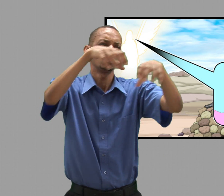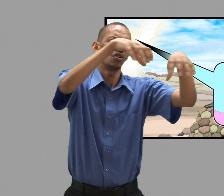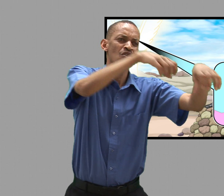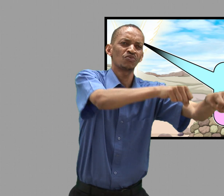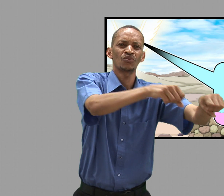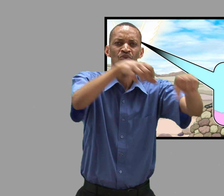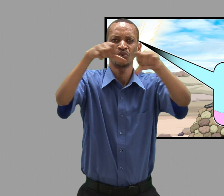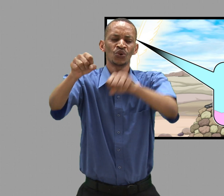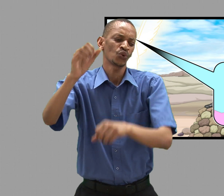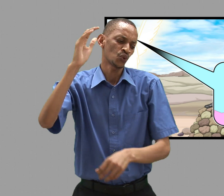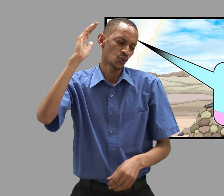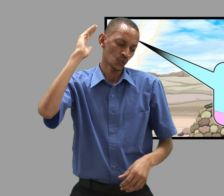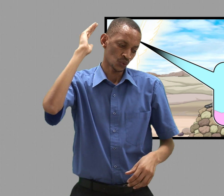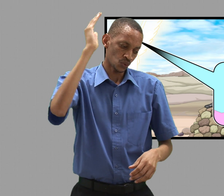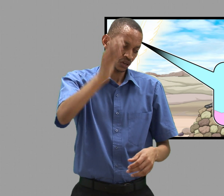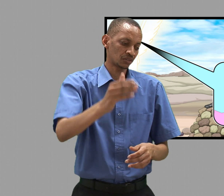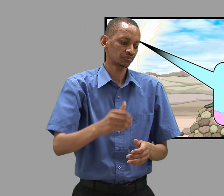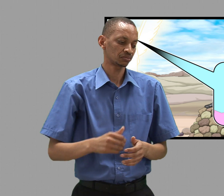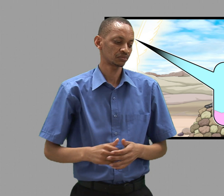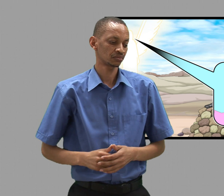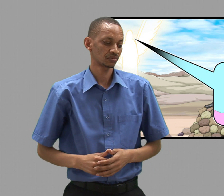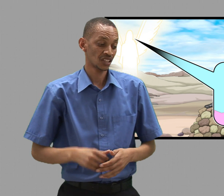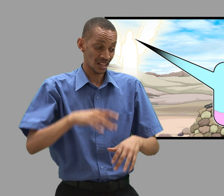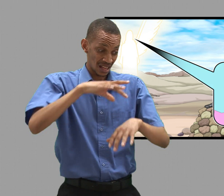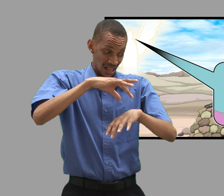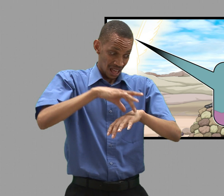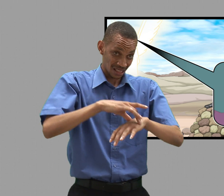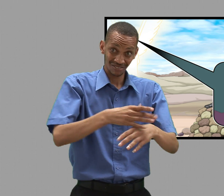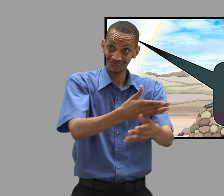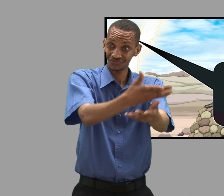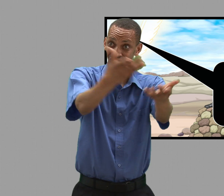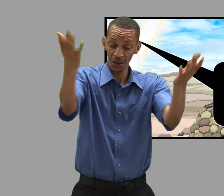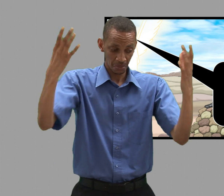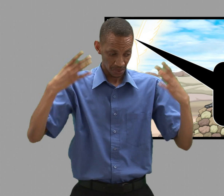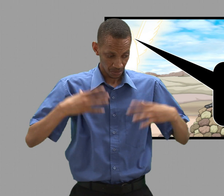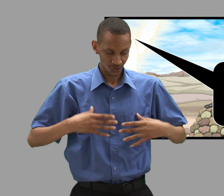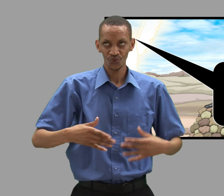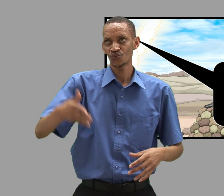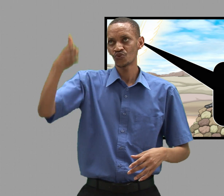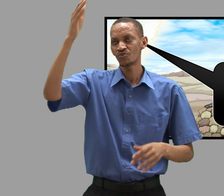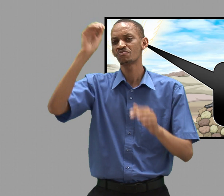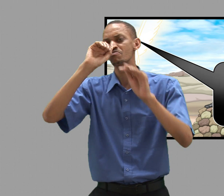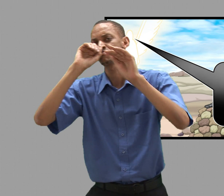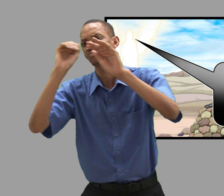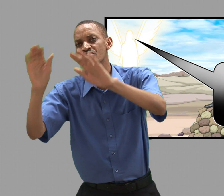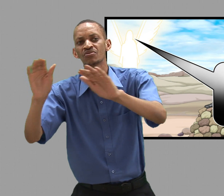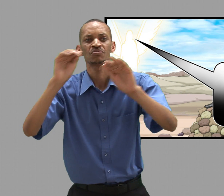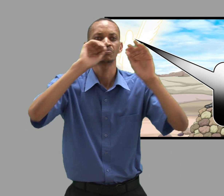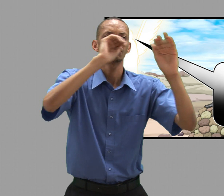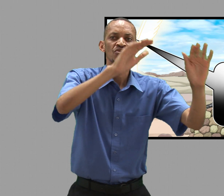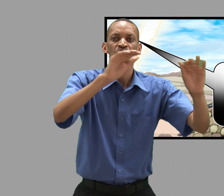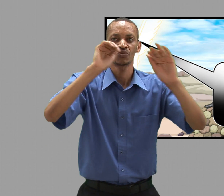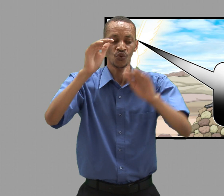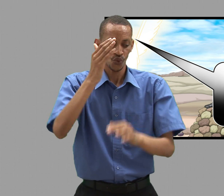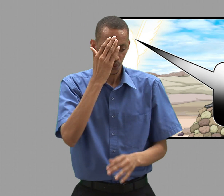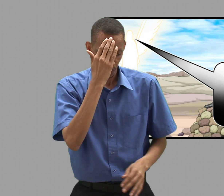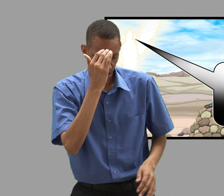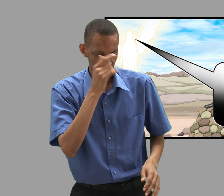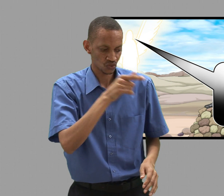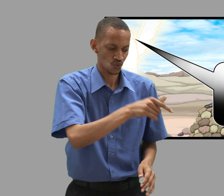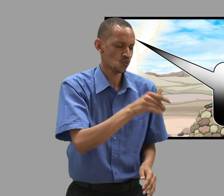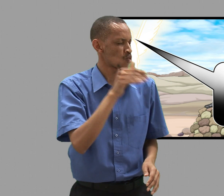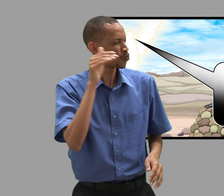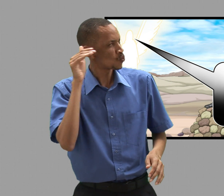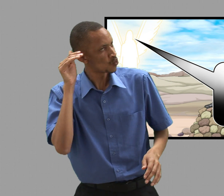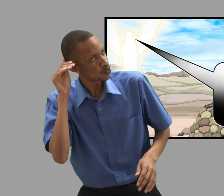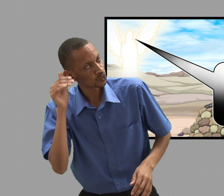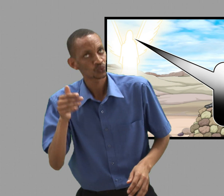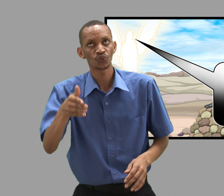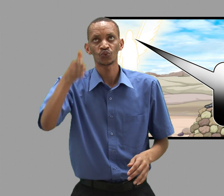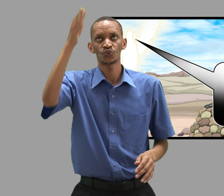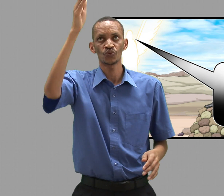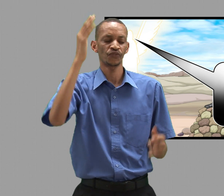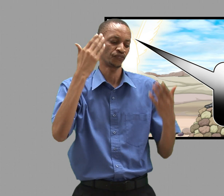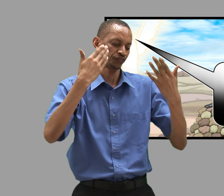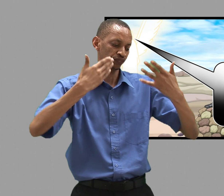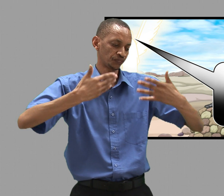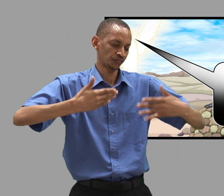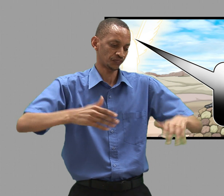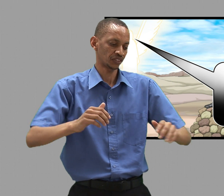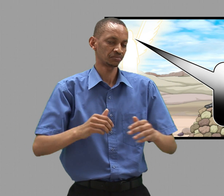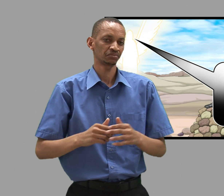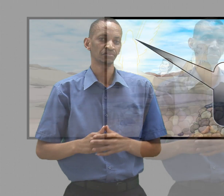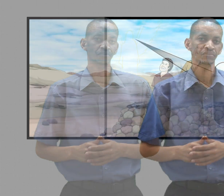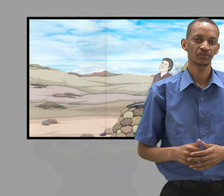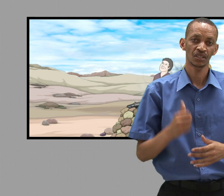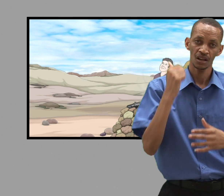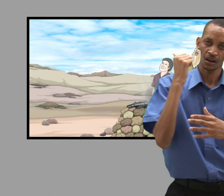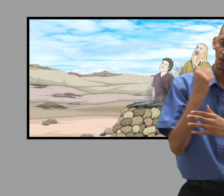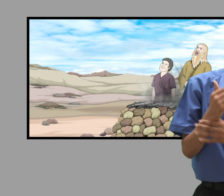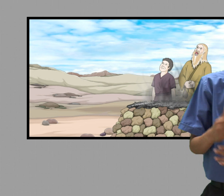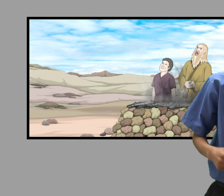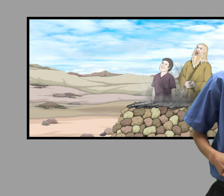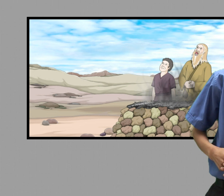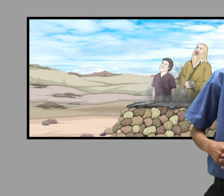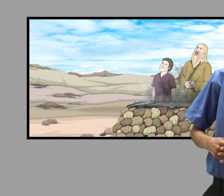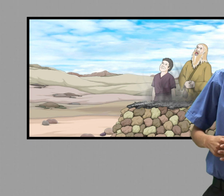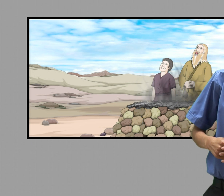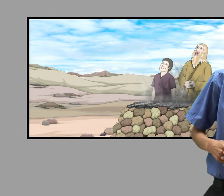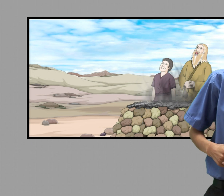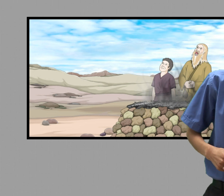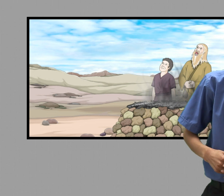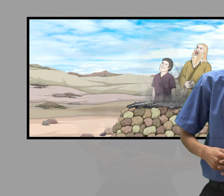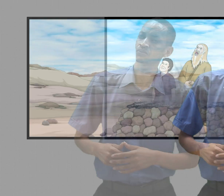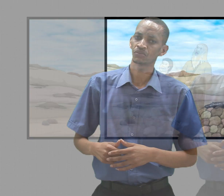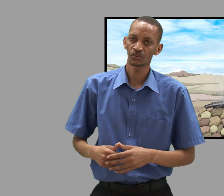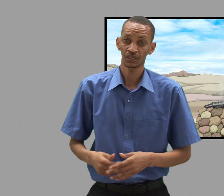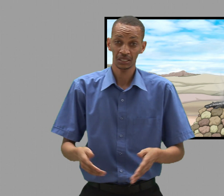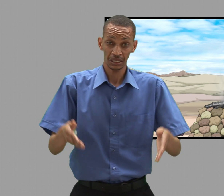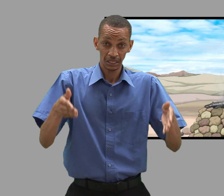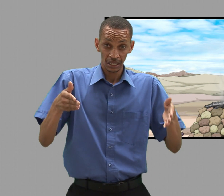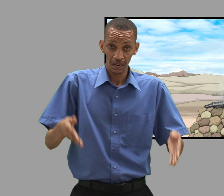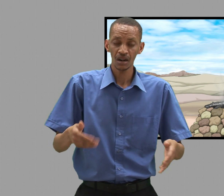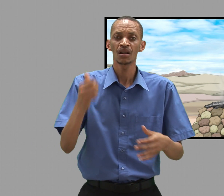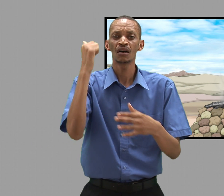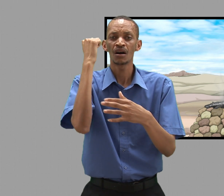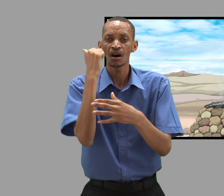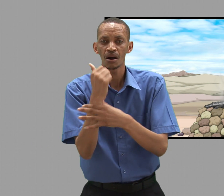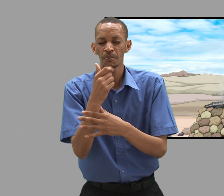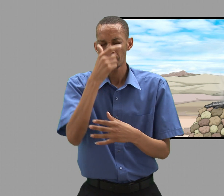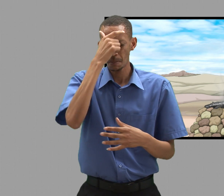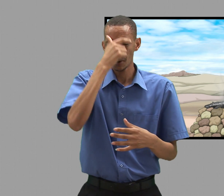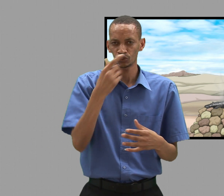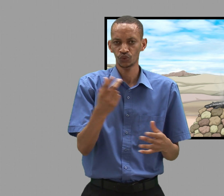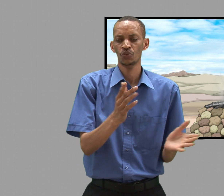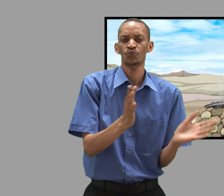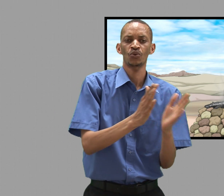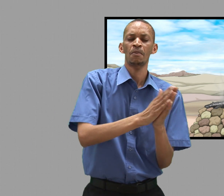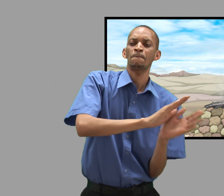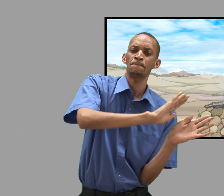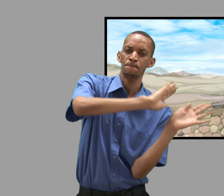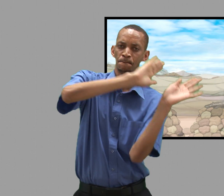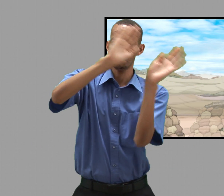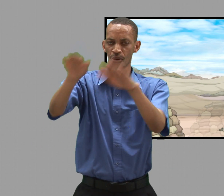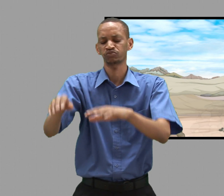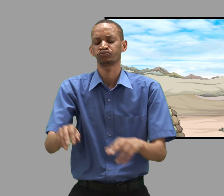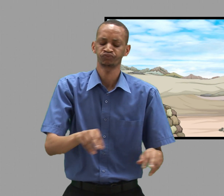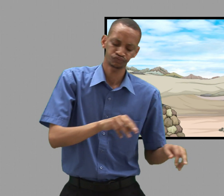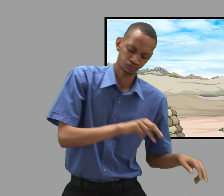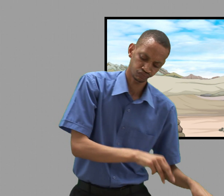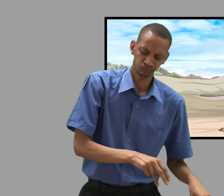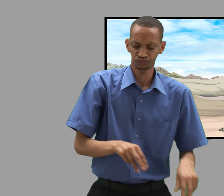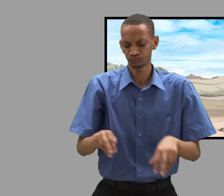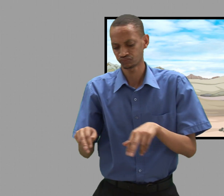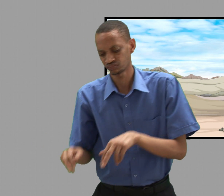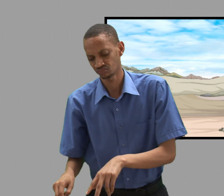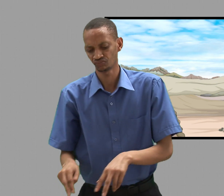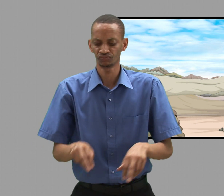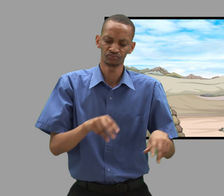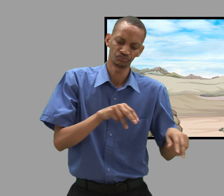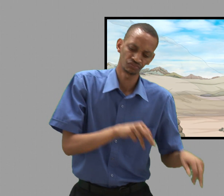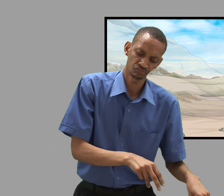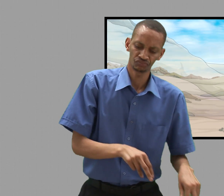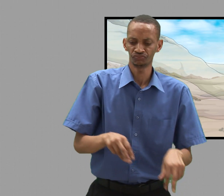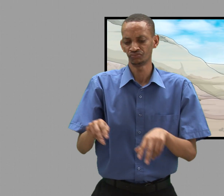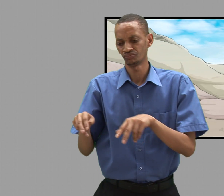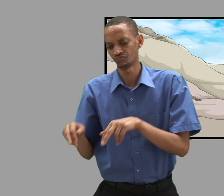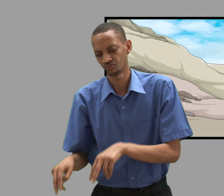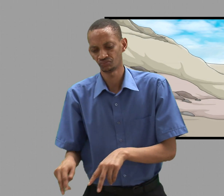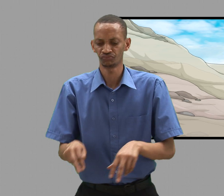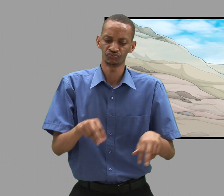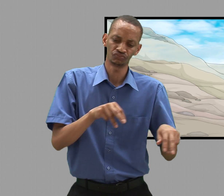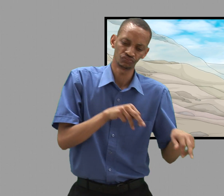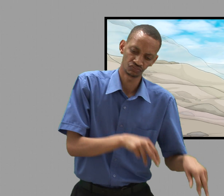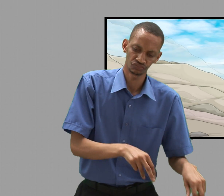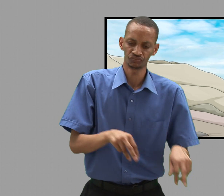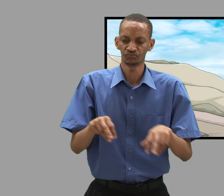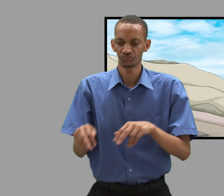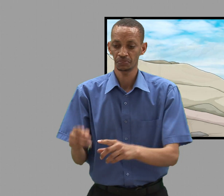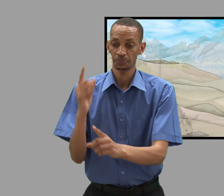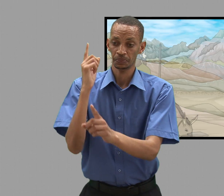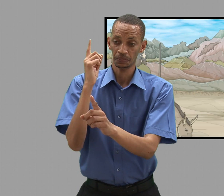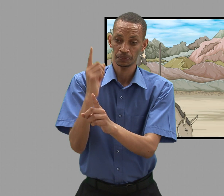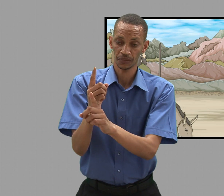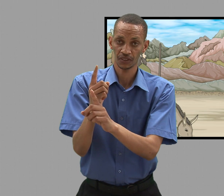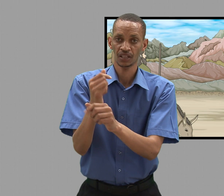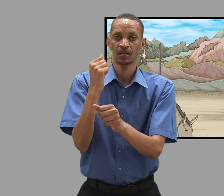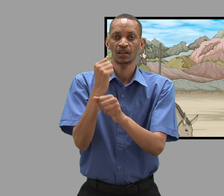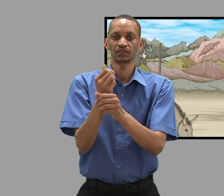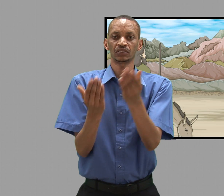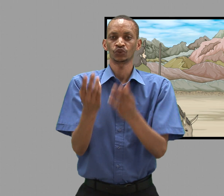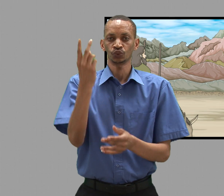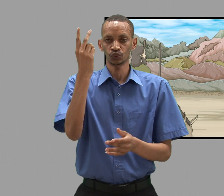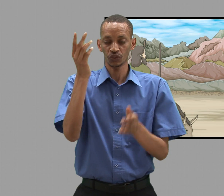And through your offspring all nations of the earth will be blessed, because you have obeyed My voice.”